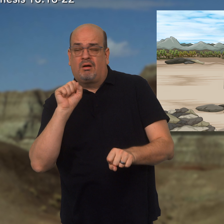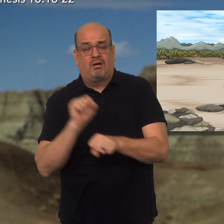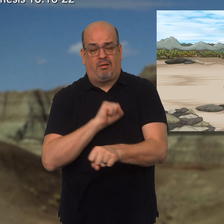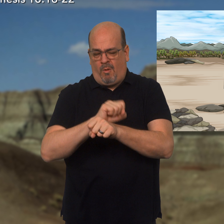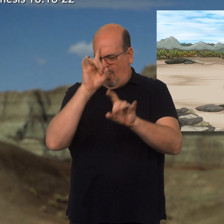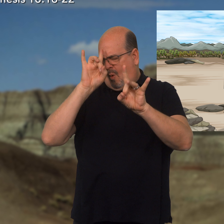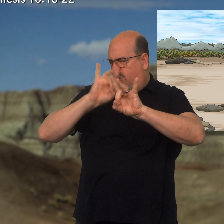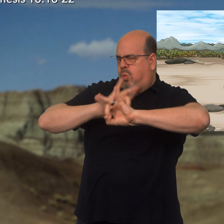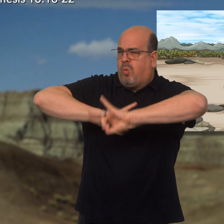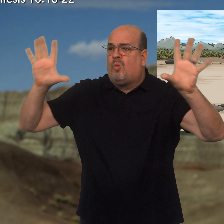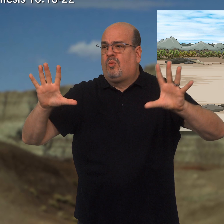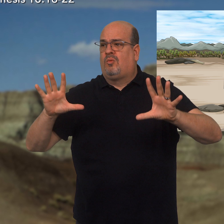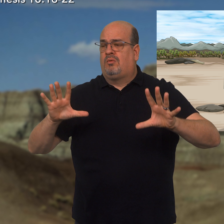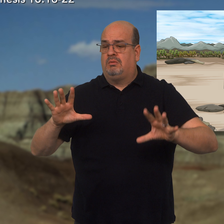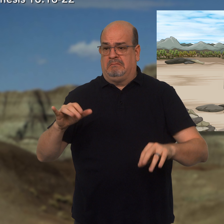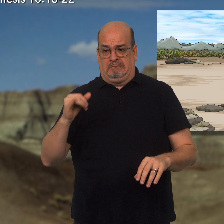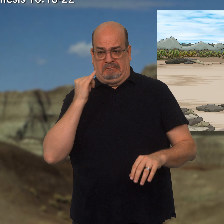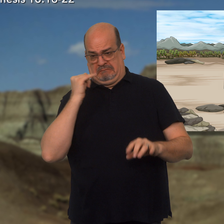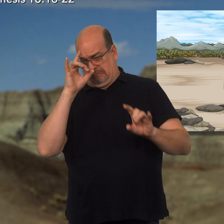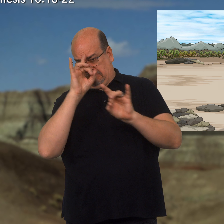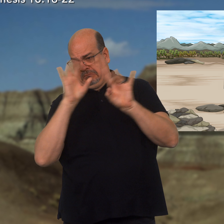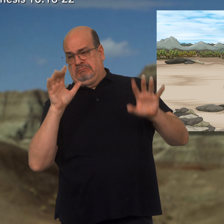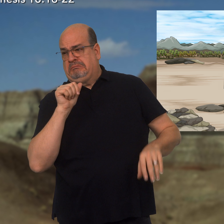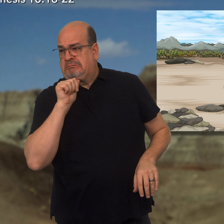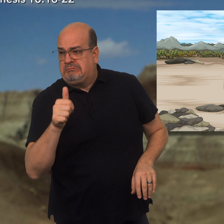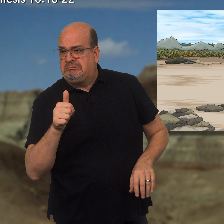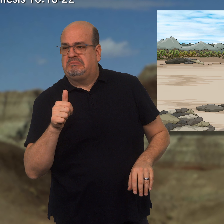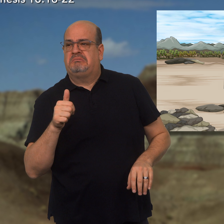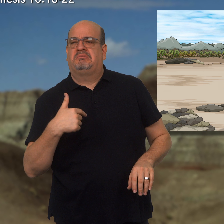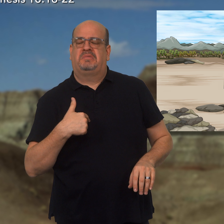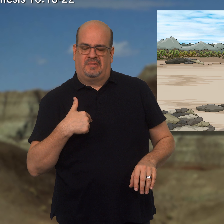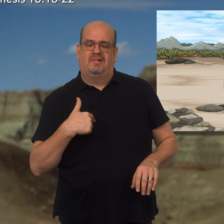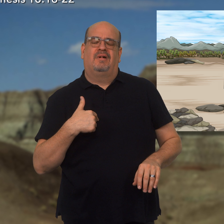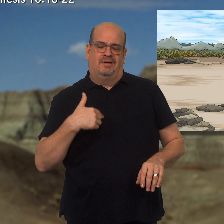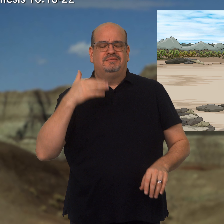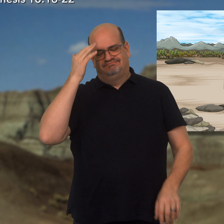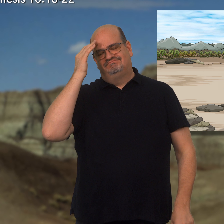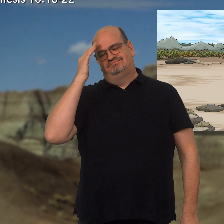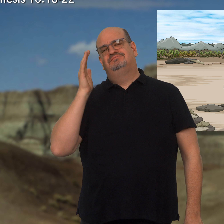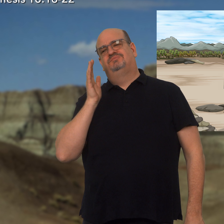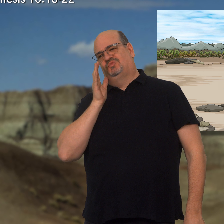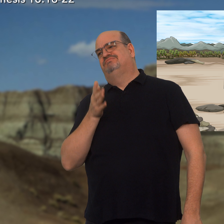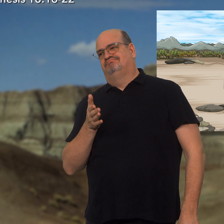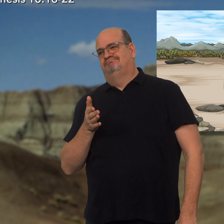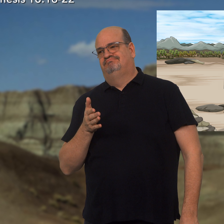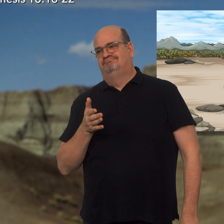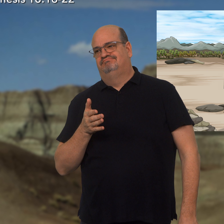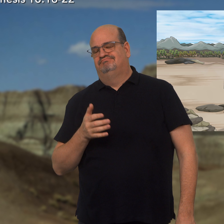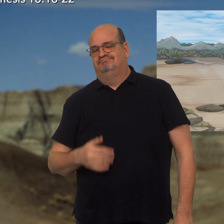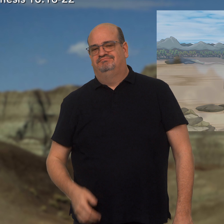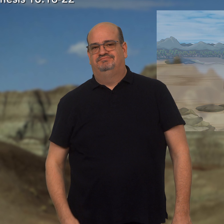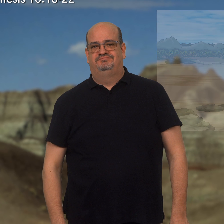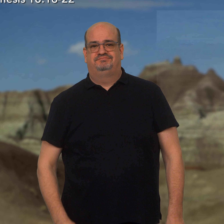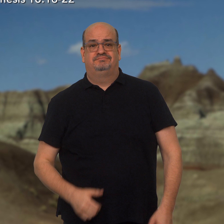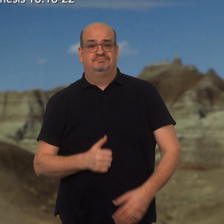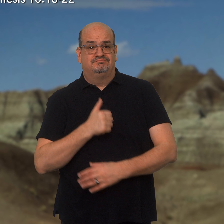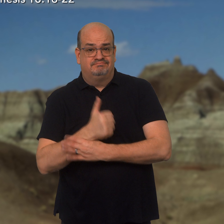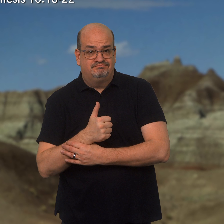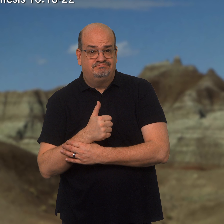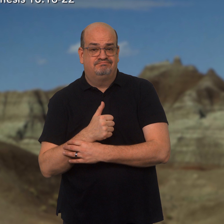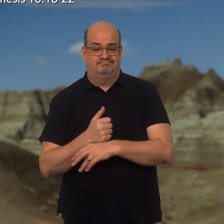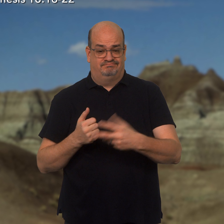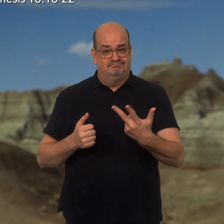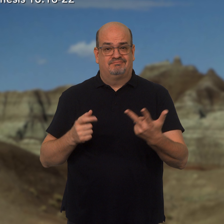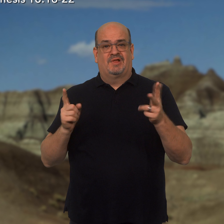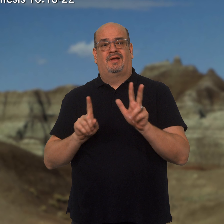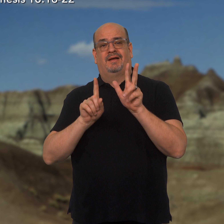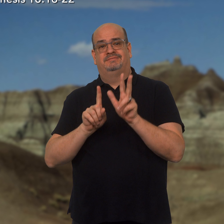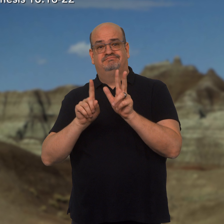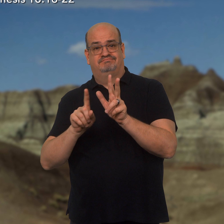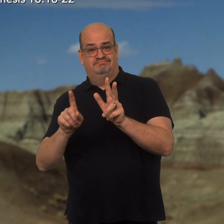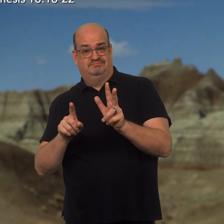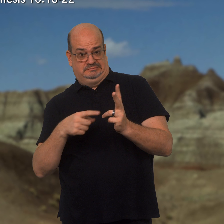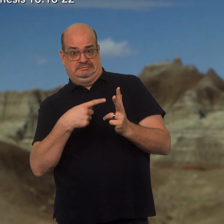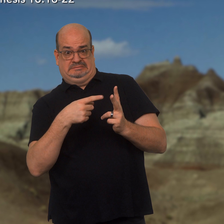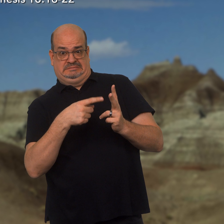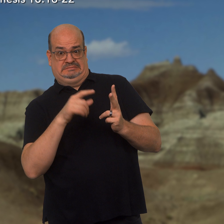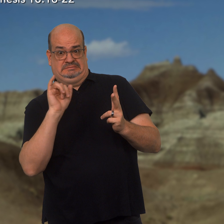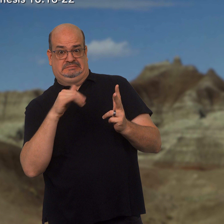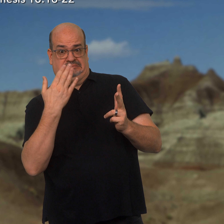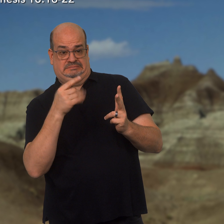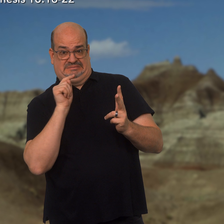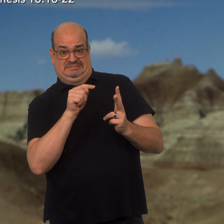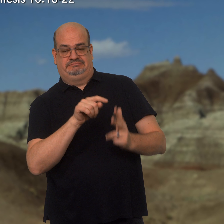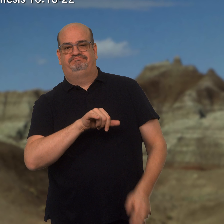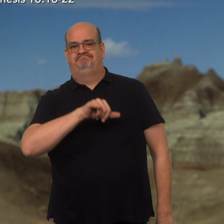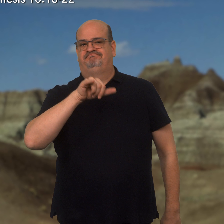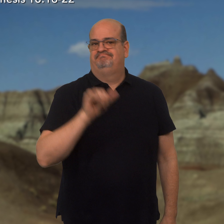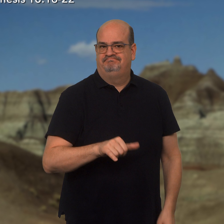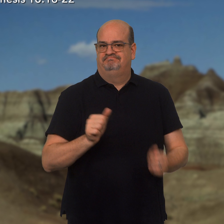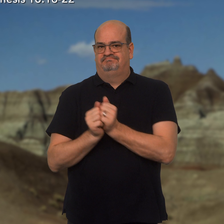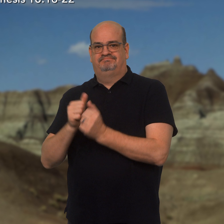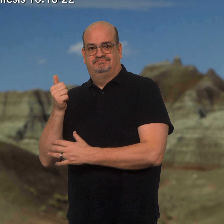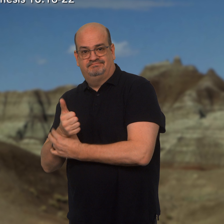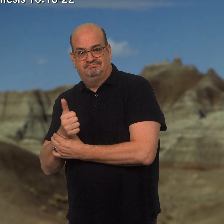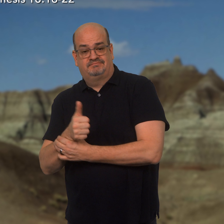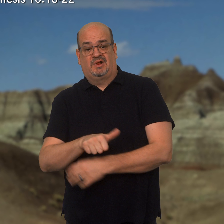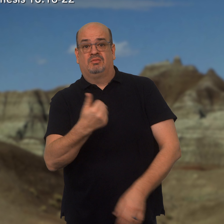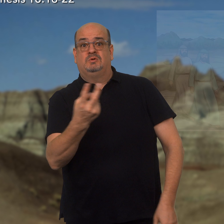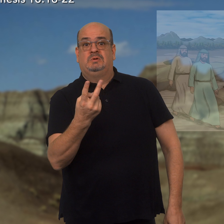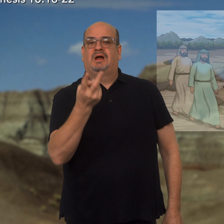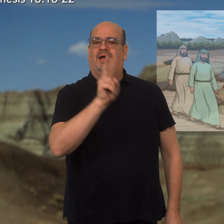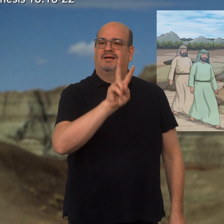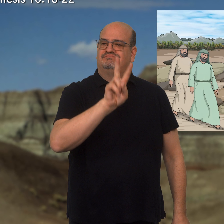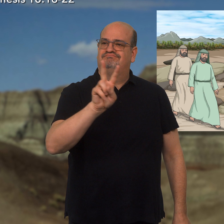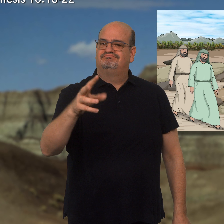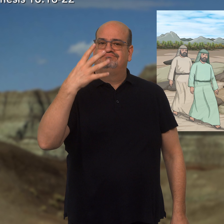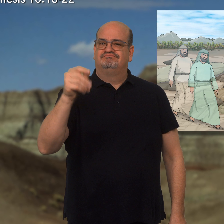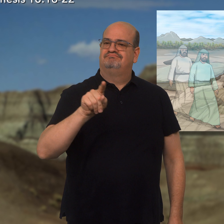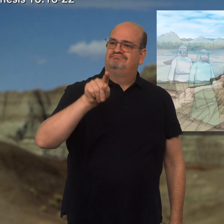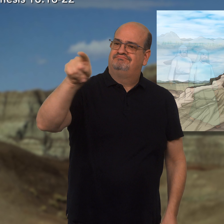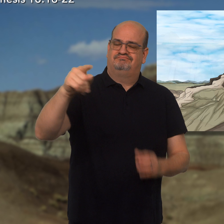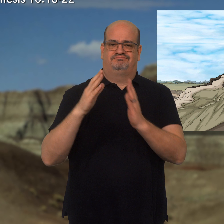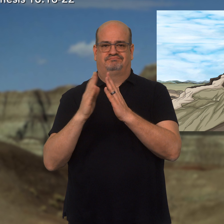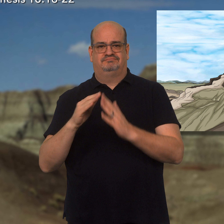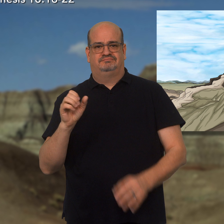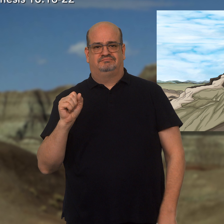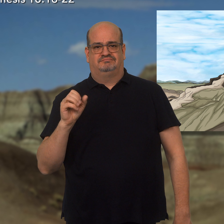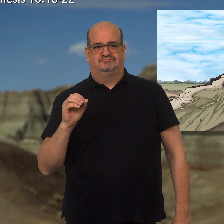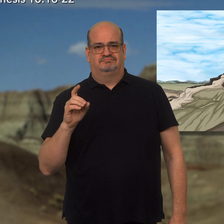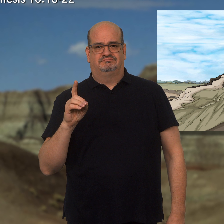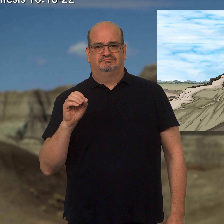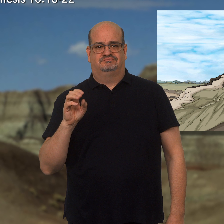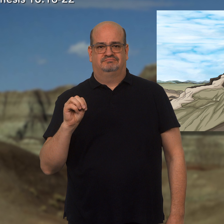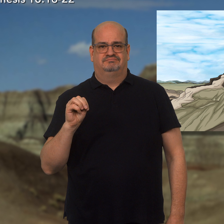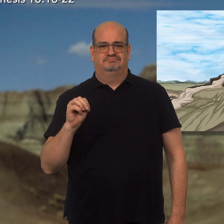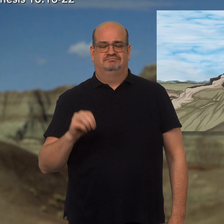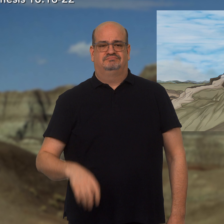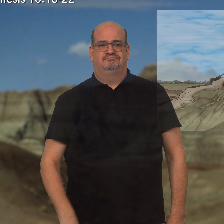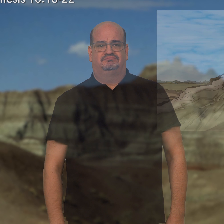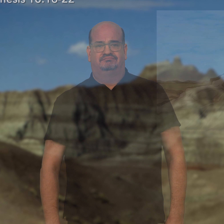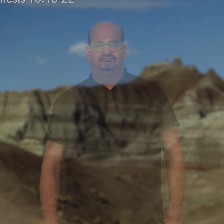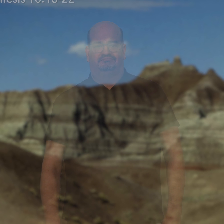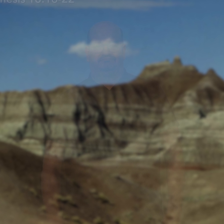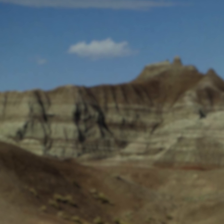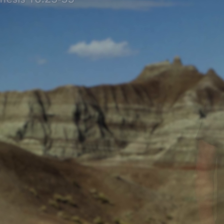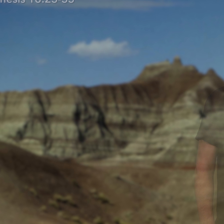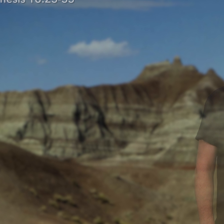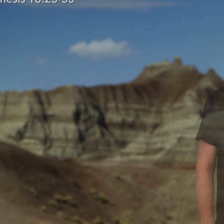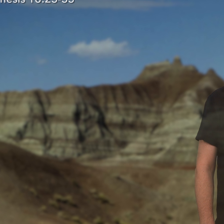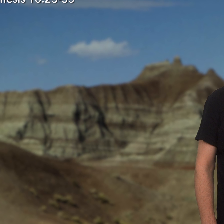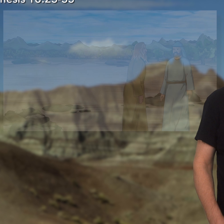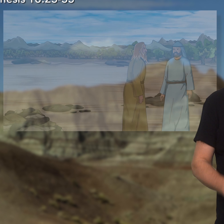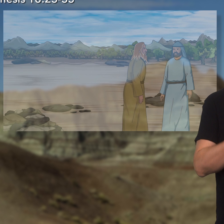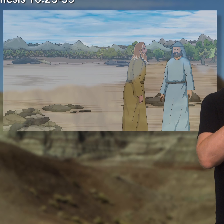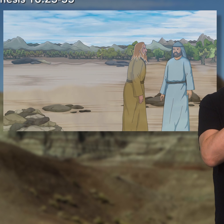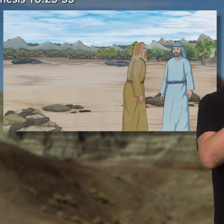If not, I will find out.” And the two men turned away and went toward Sodom, but Abraham remained standing before the LORD.